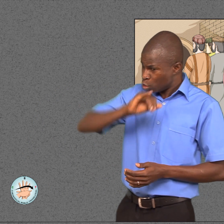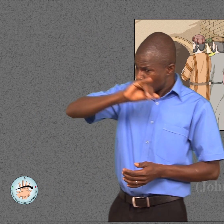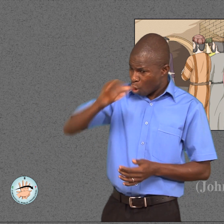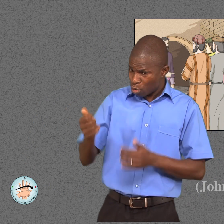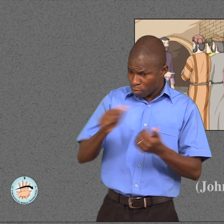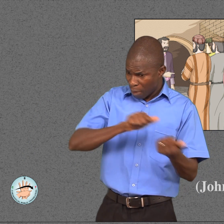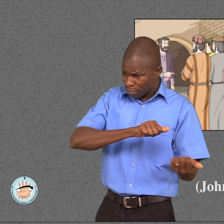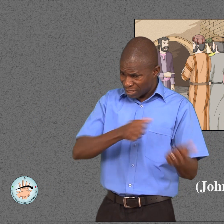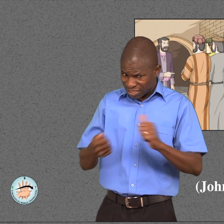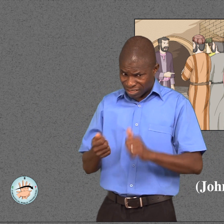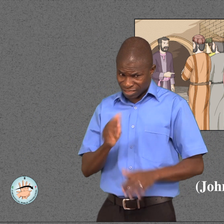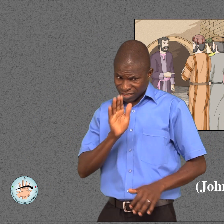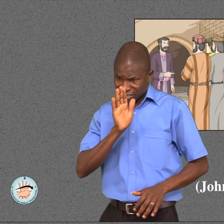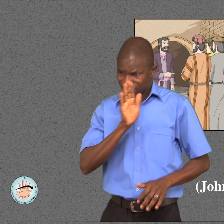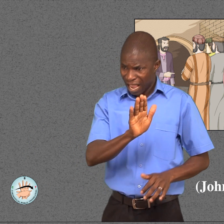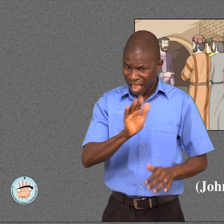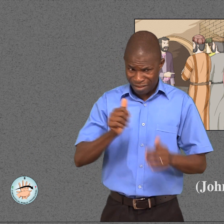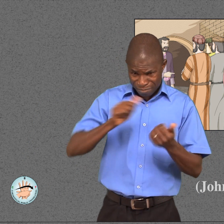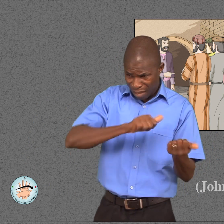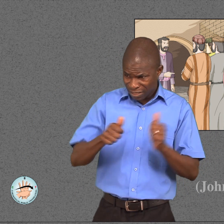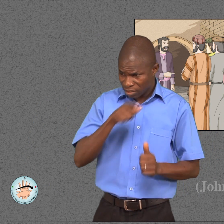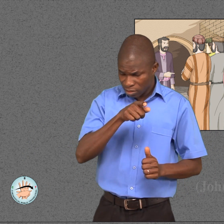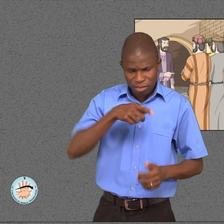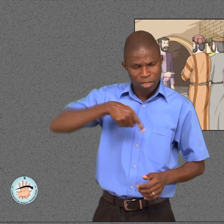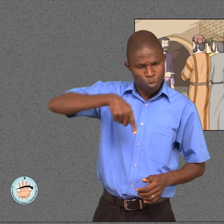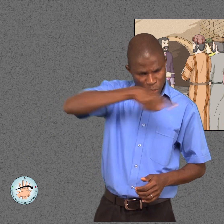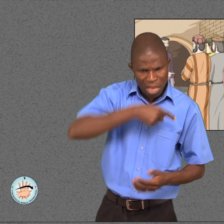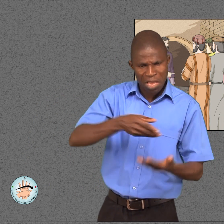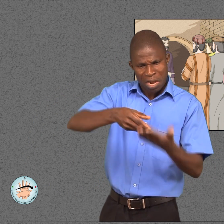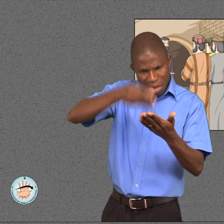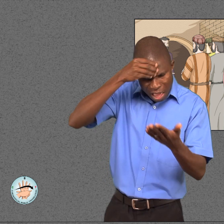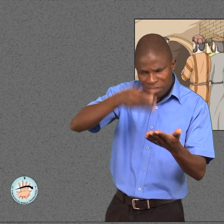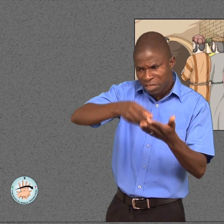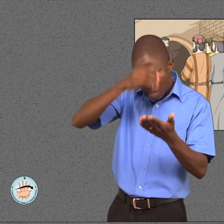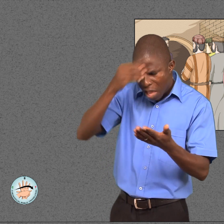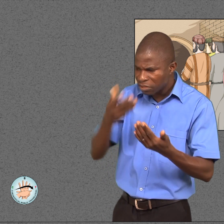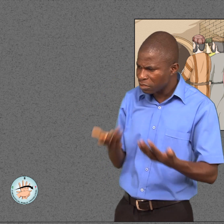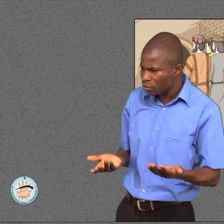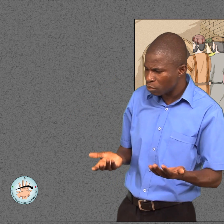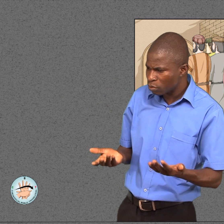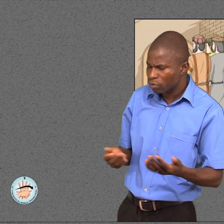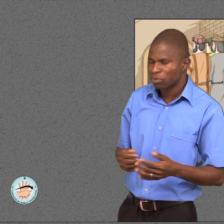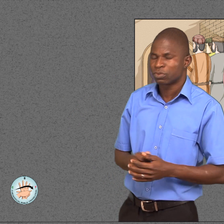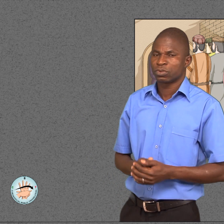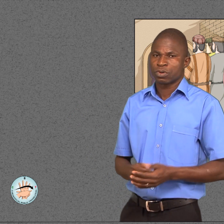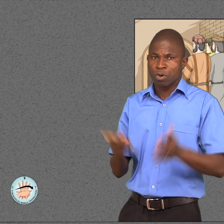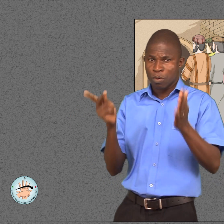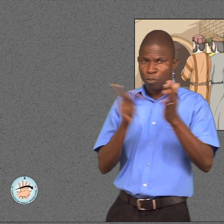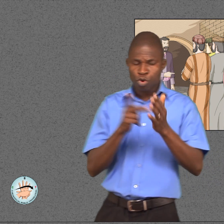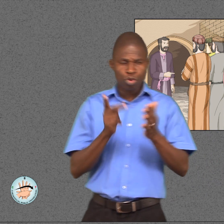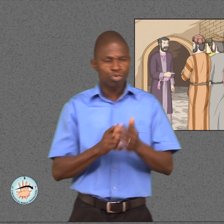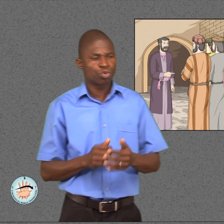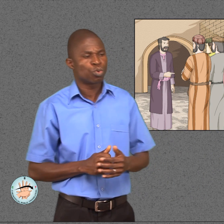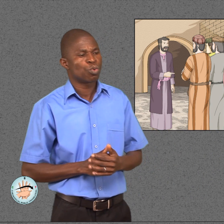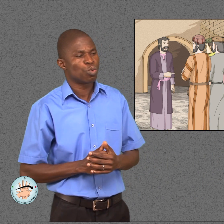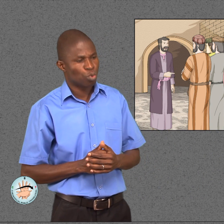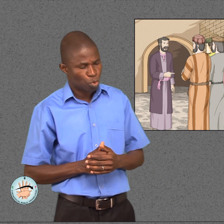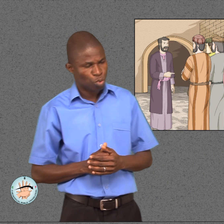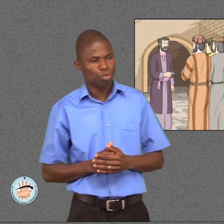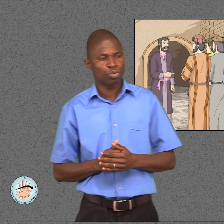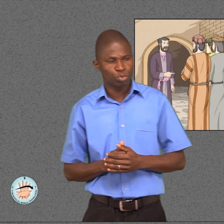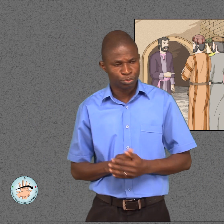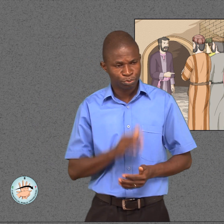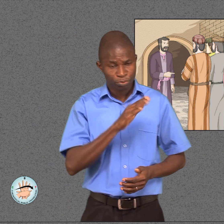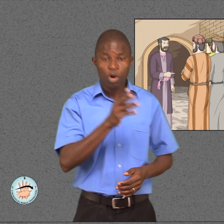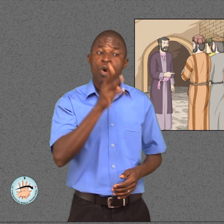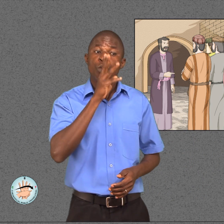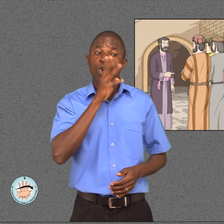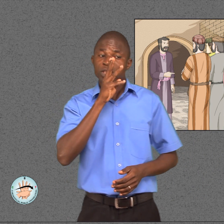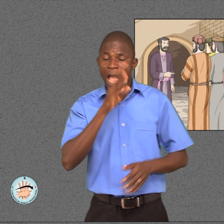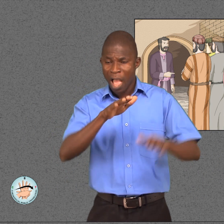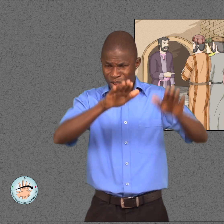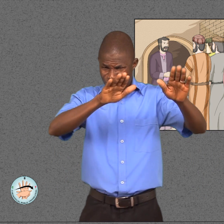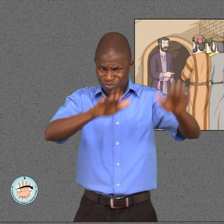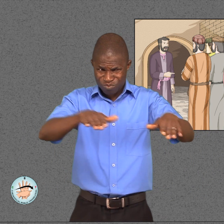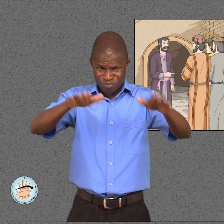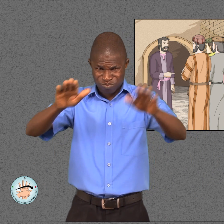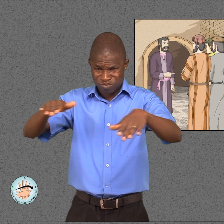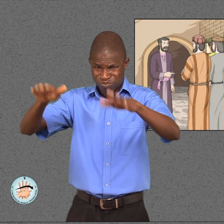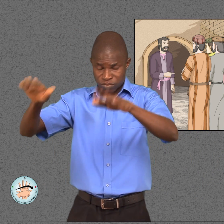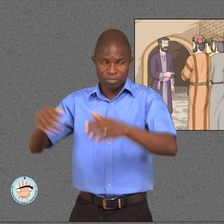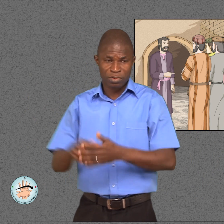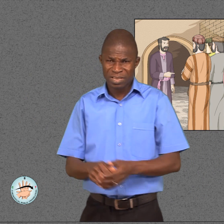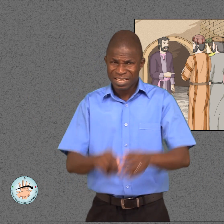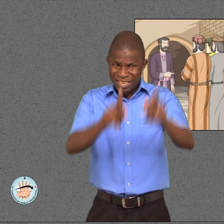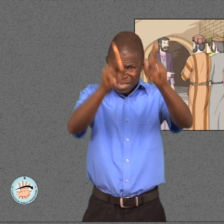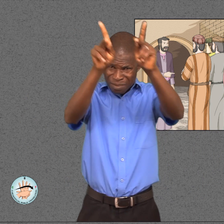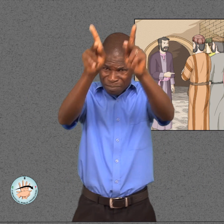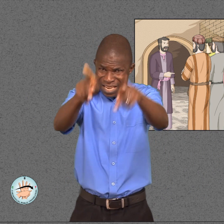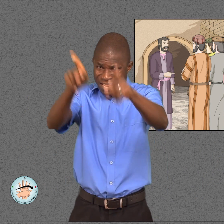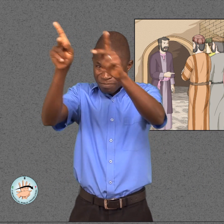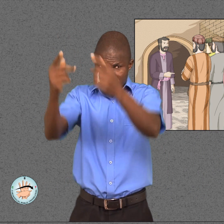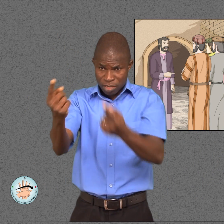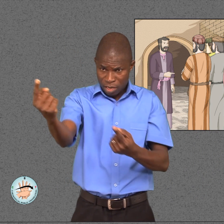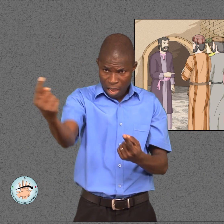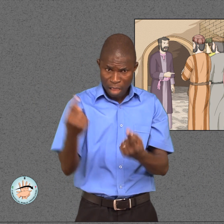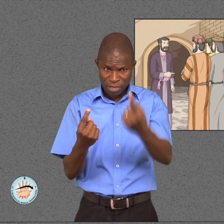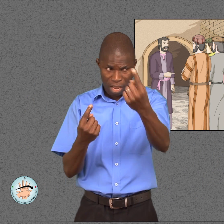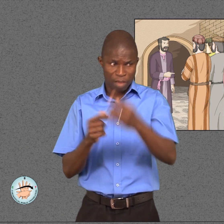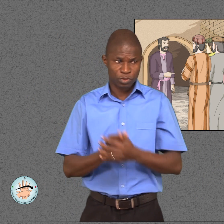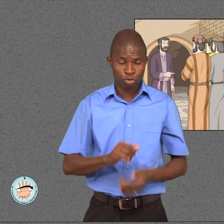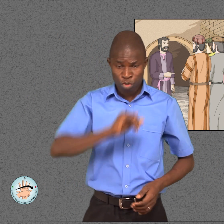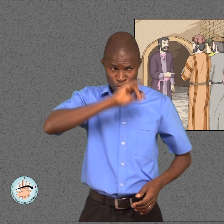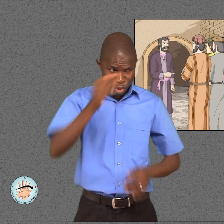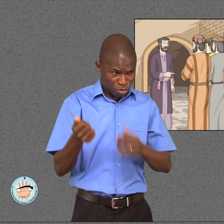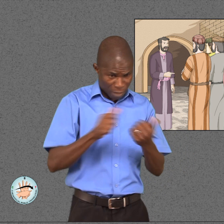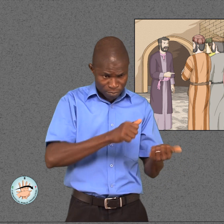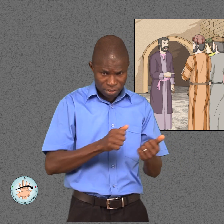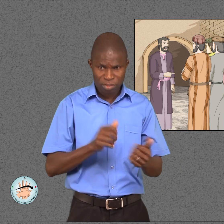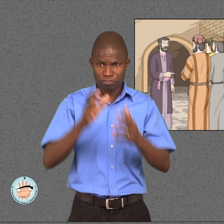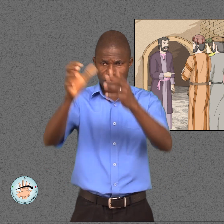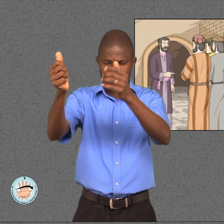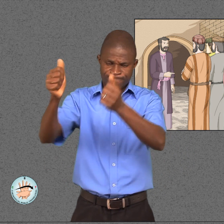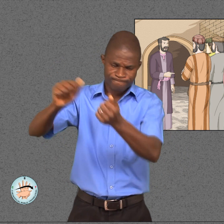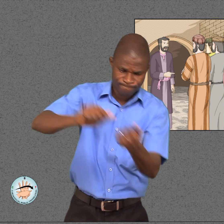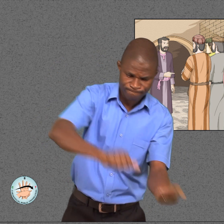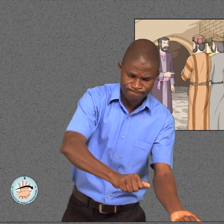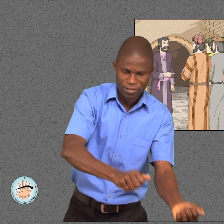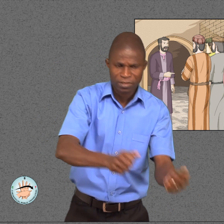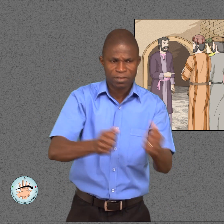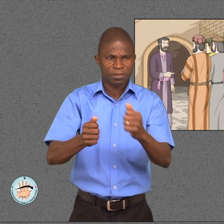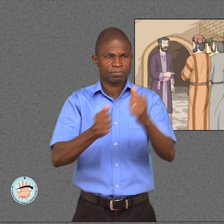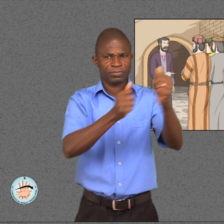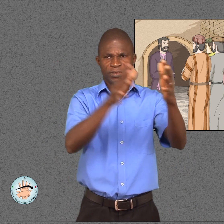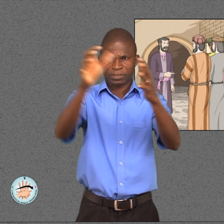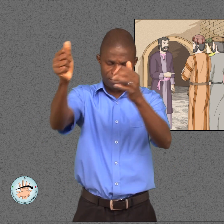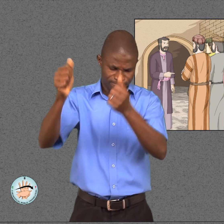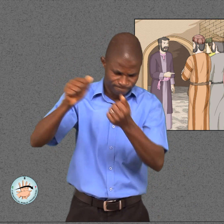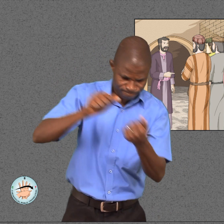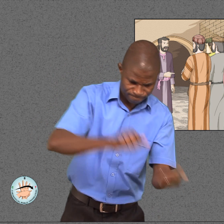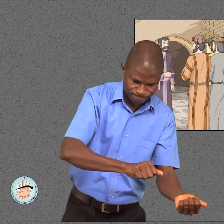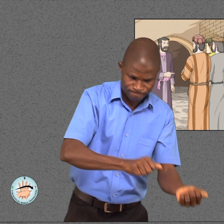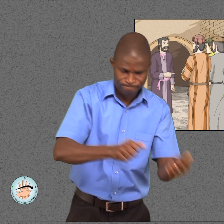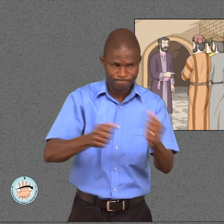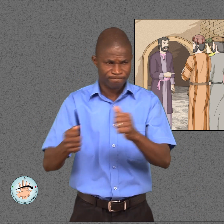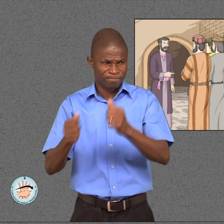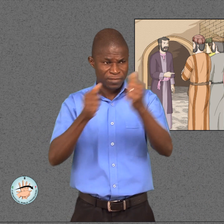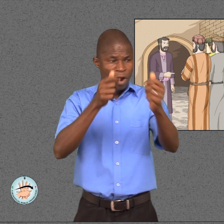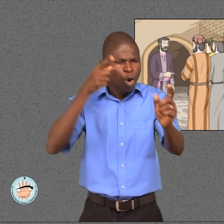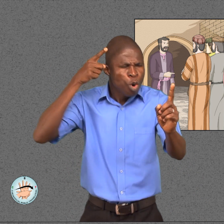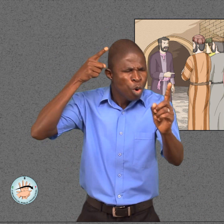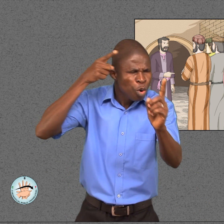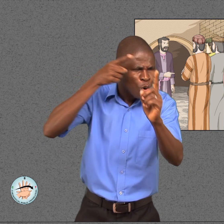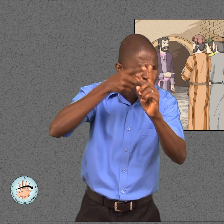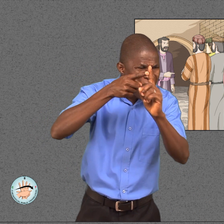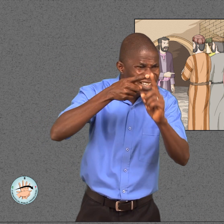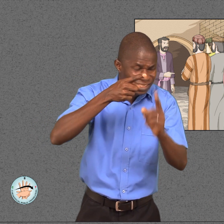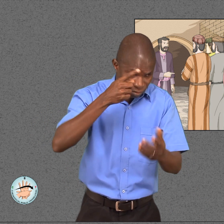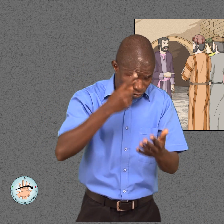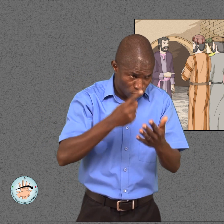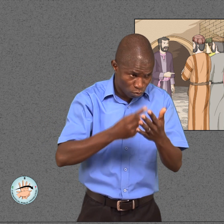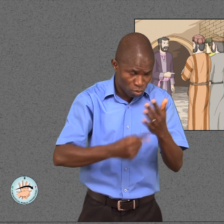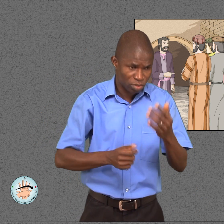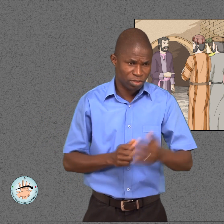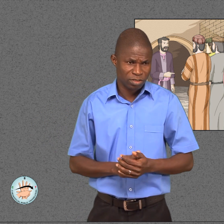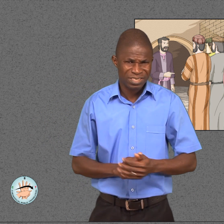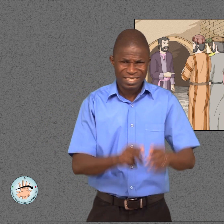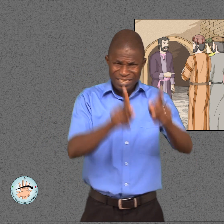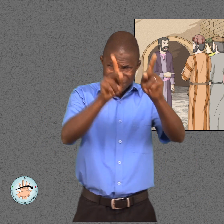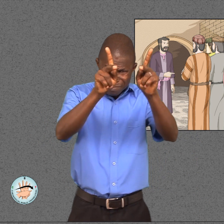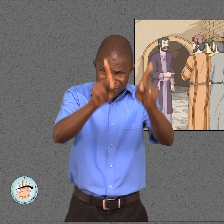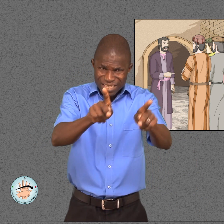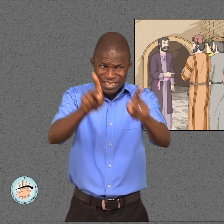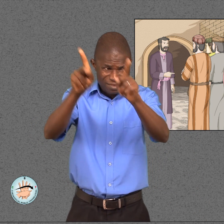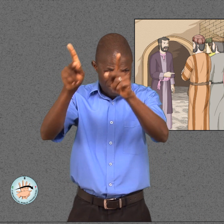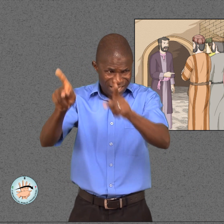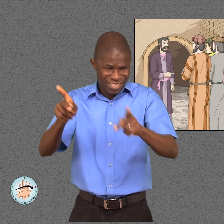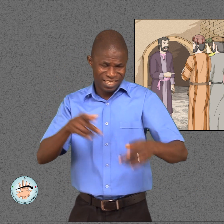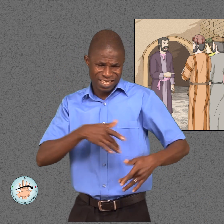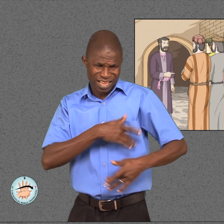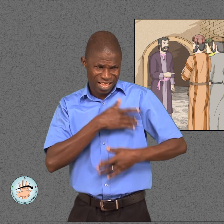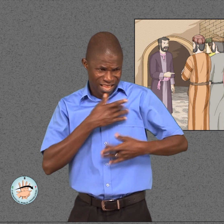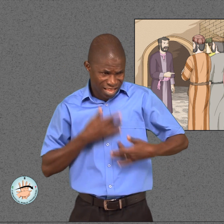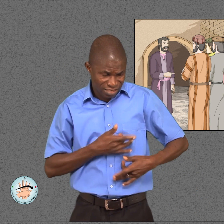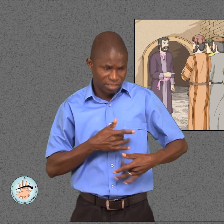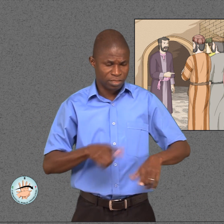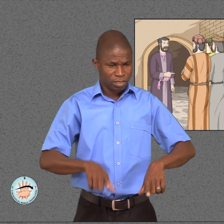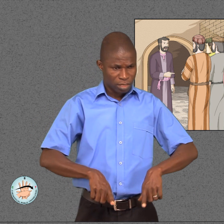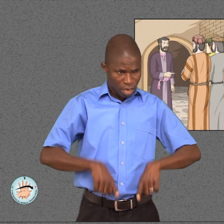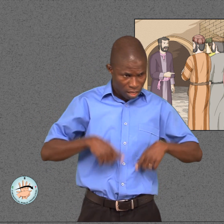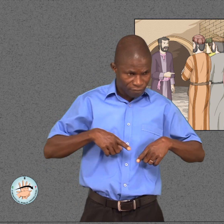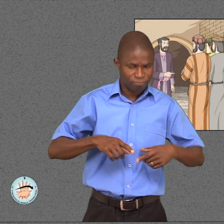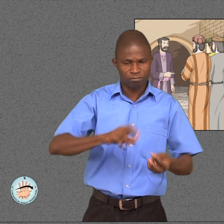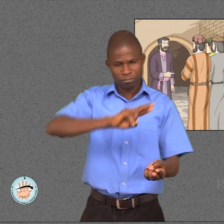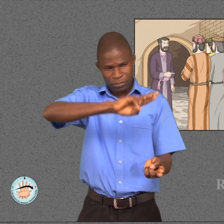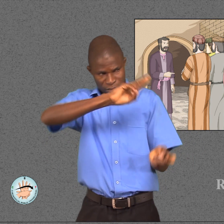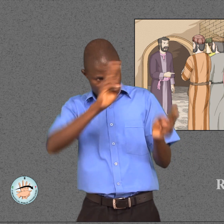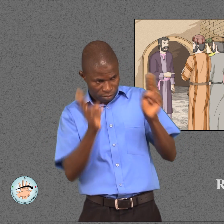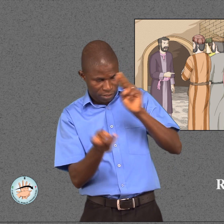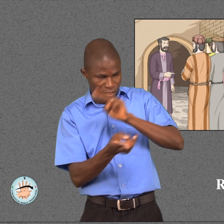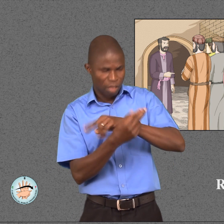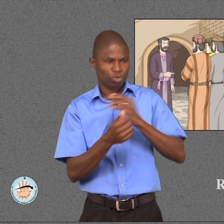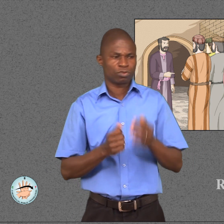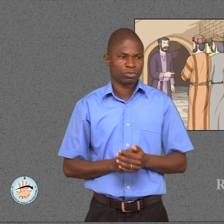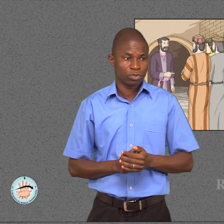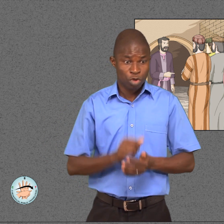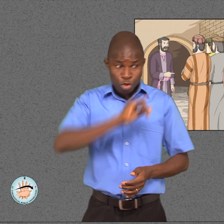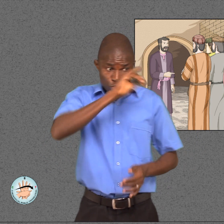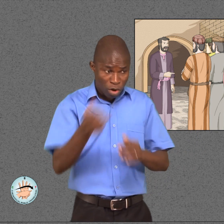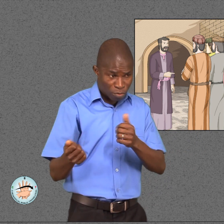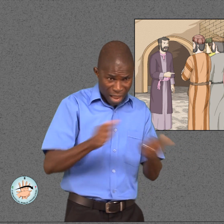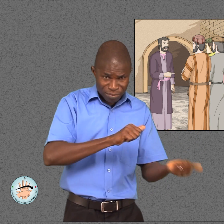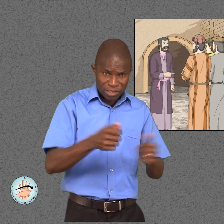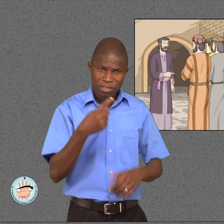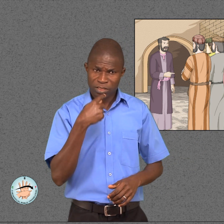“Into what, then, were you baptized?” Paul asked. “The baptism of John,” they replied.